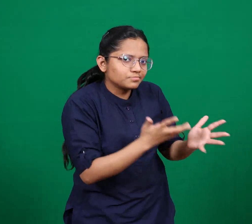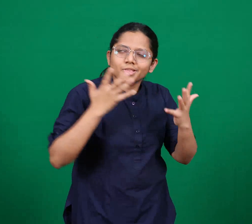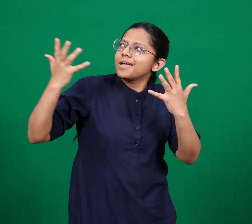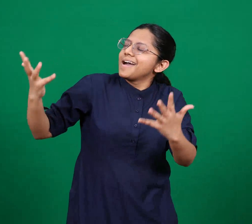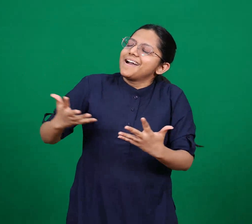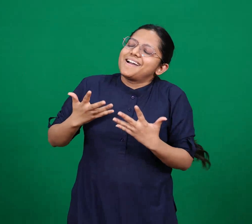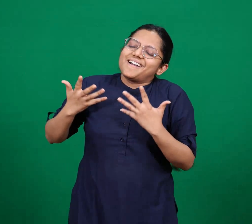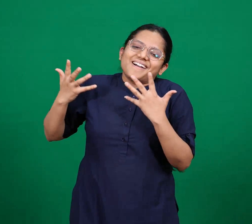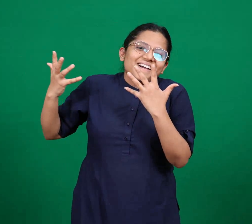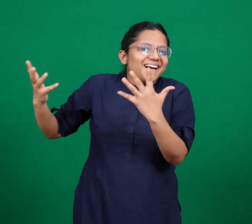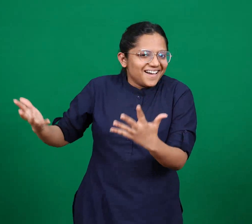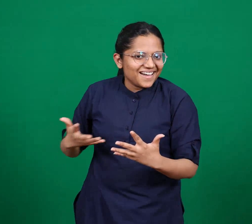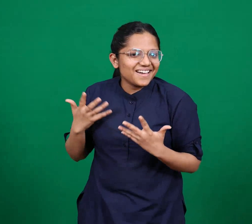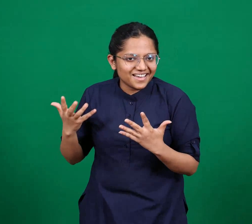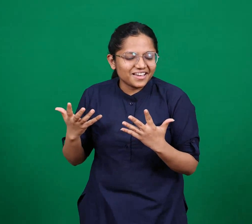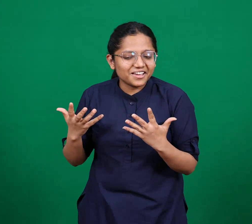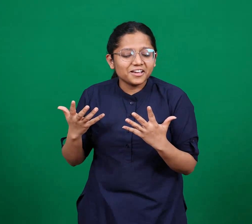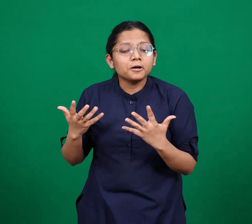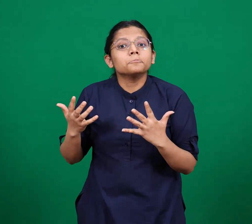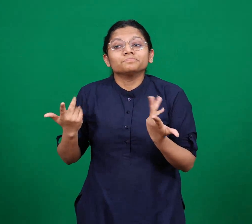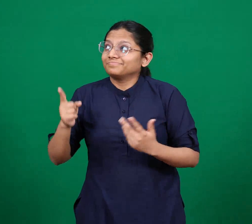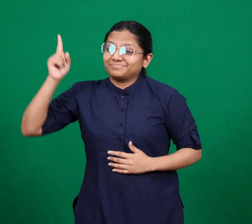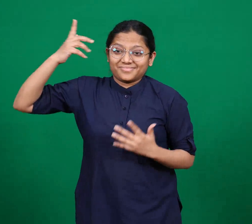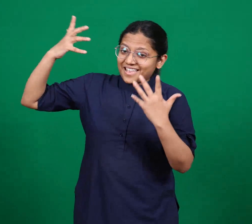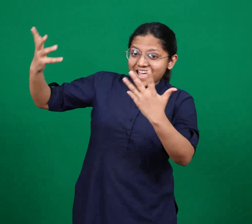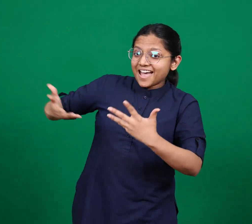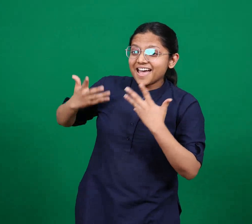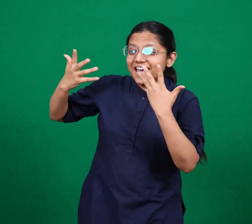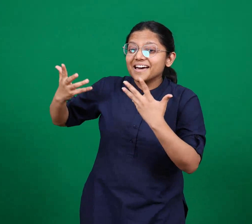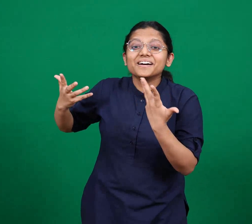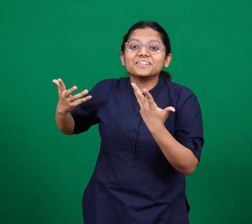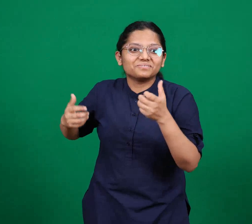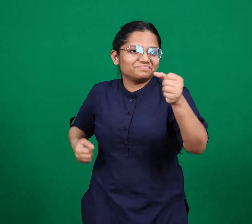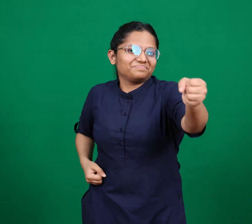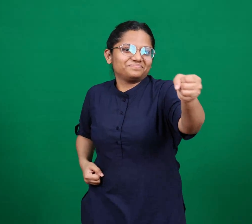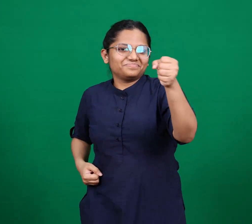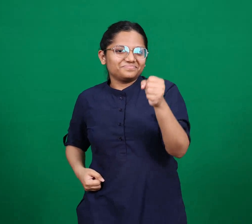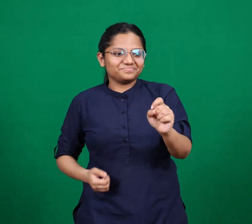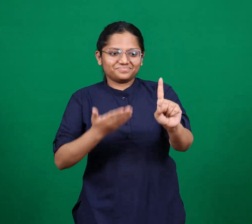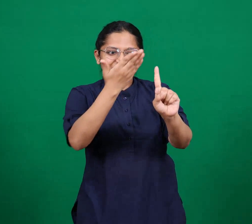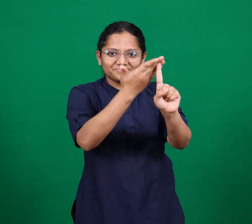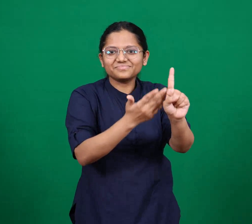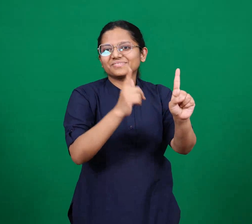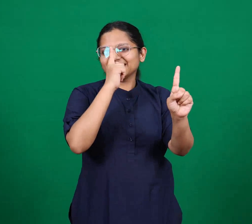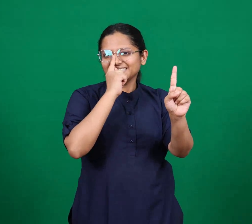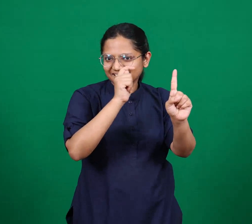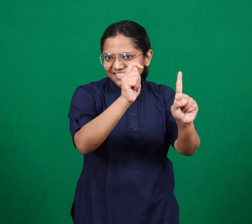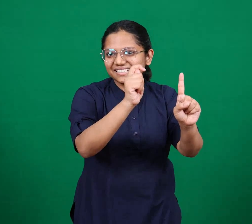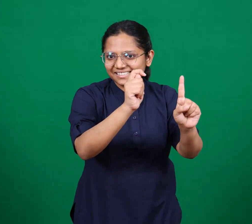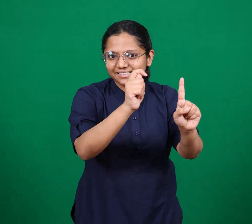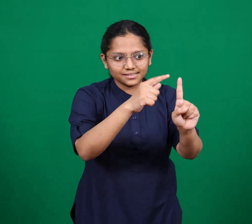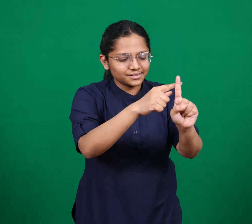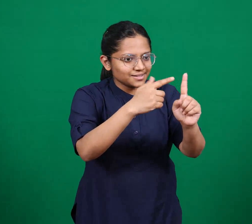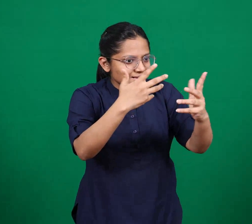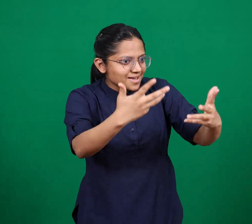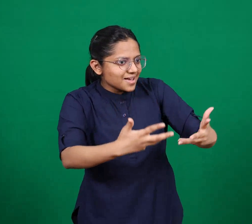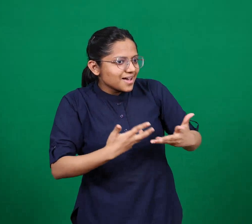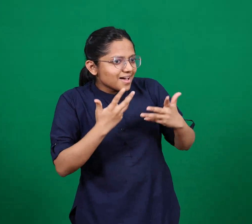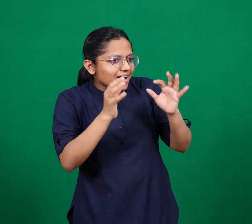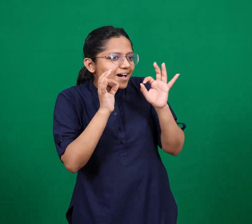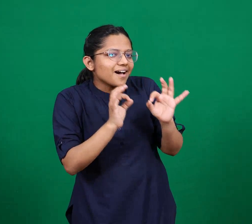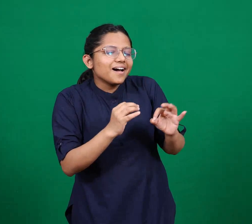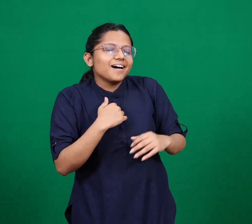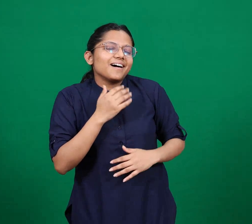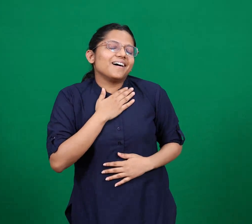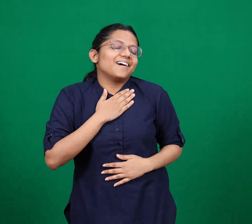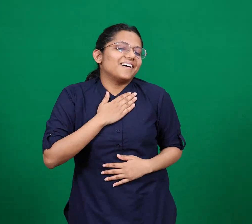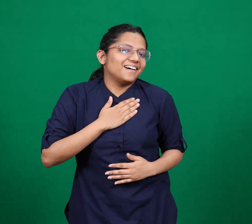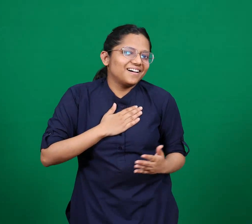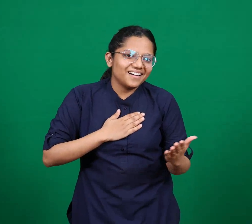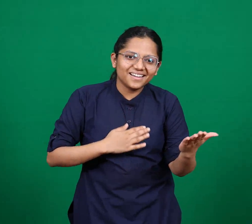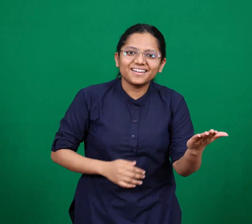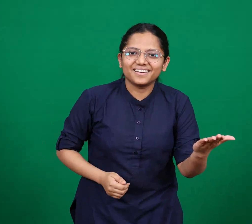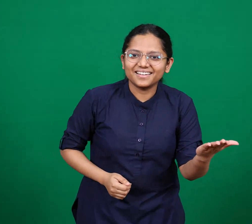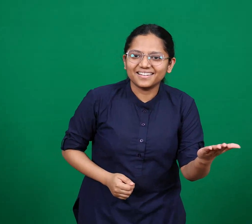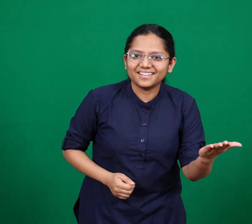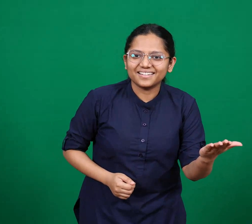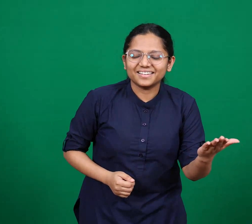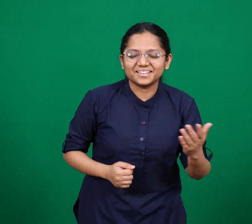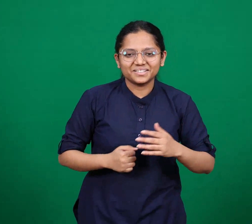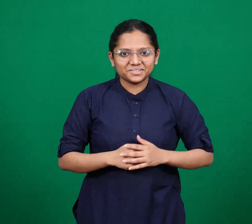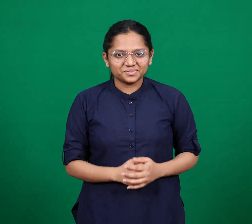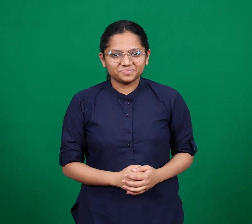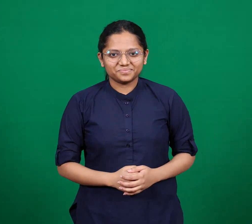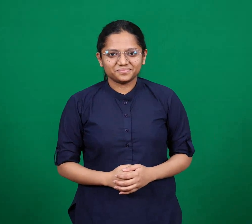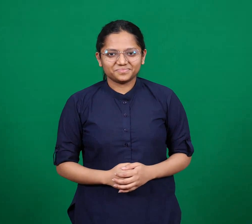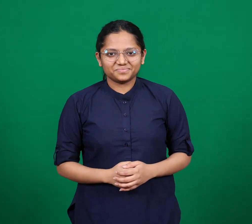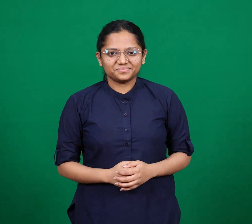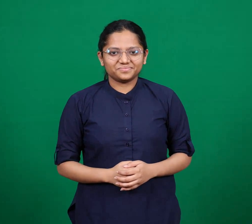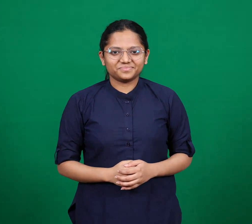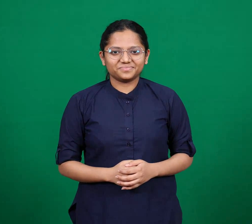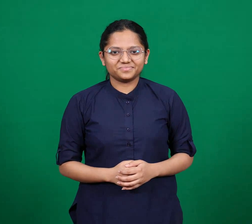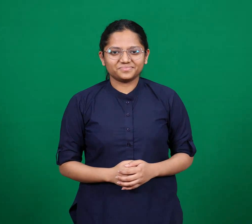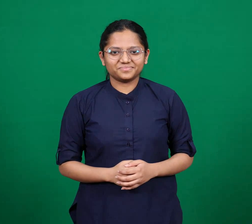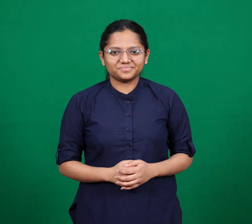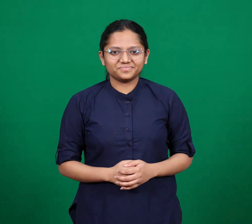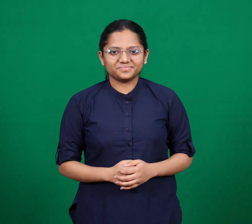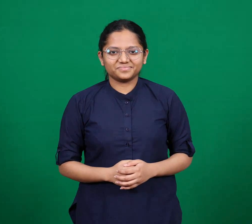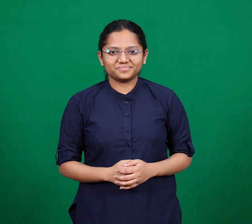But God, who comforts the downcast, comforted us by the arrival of Titus,